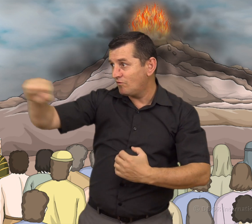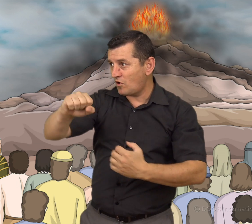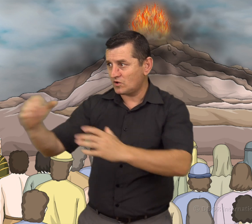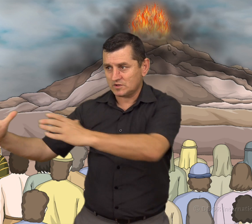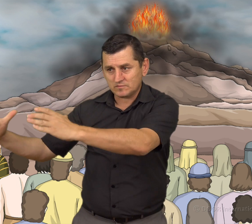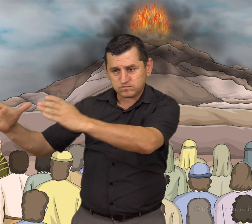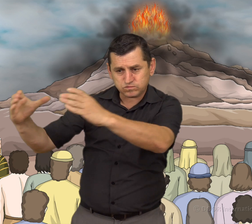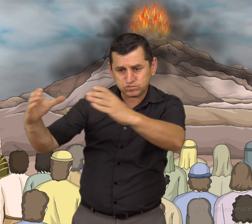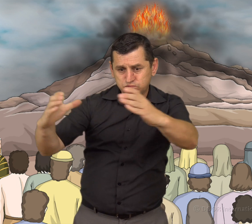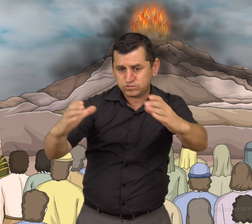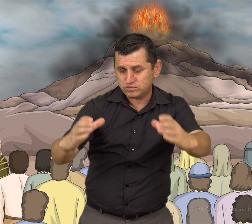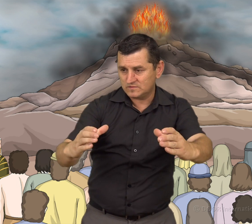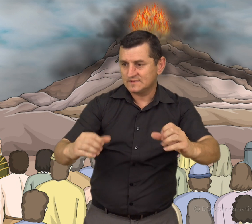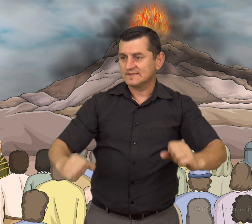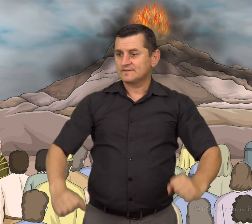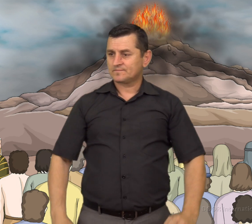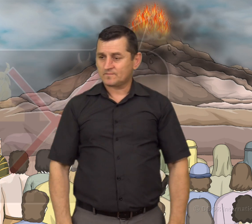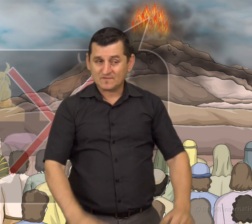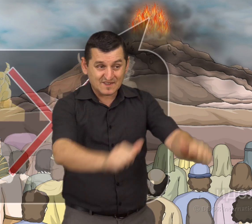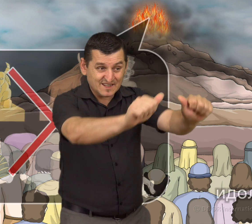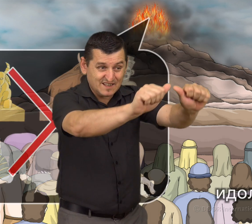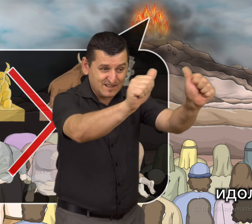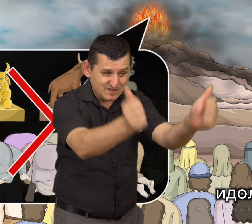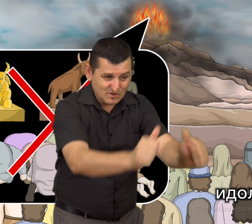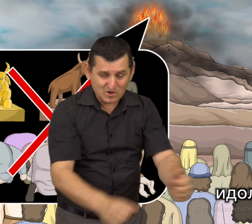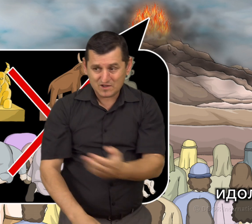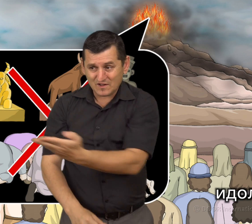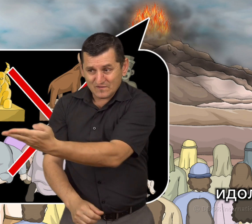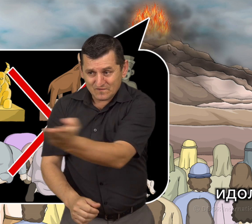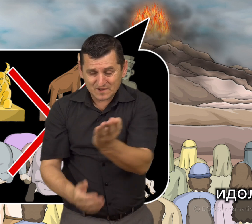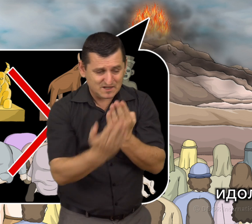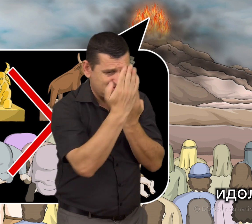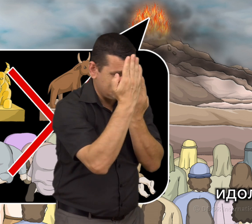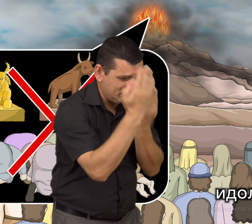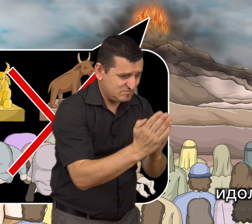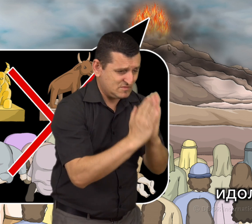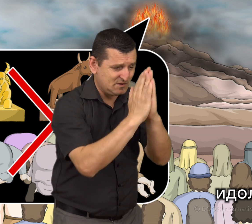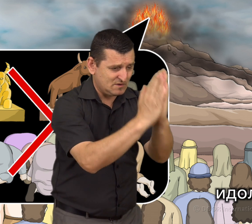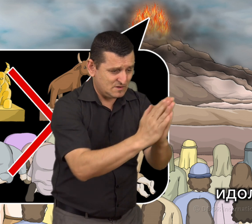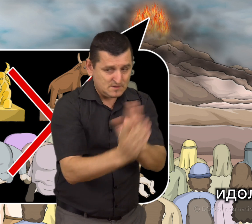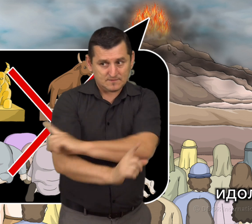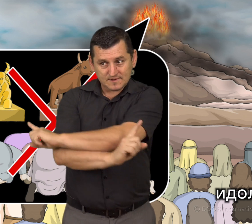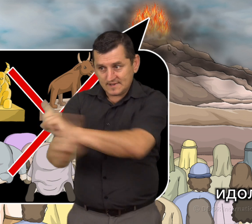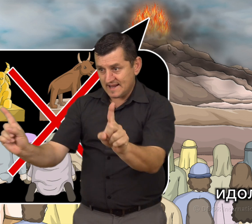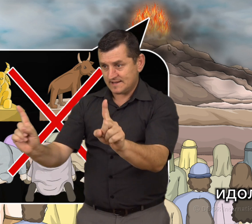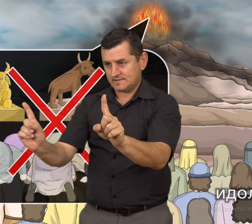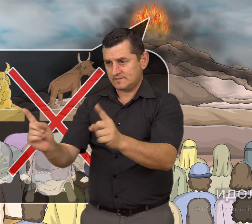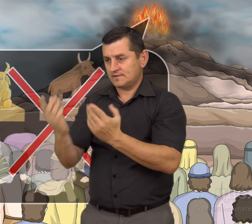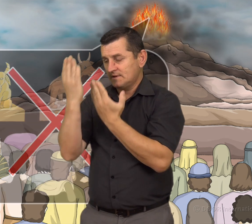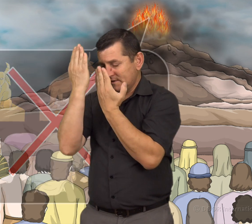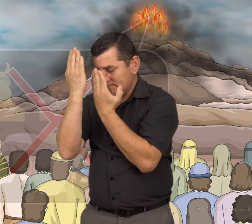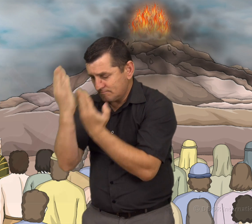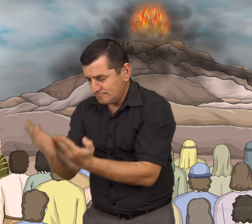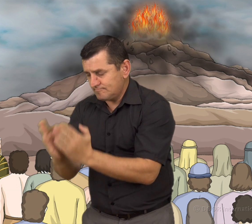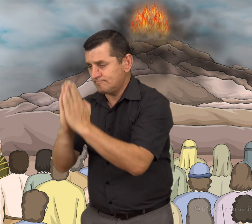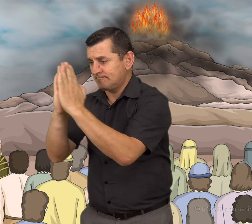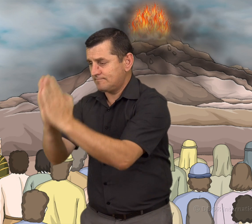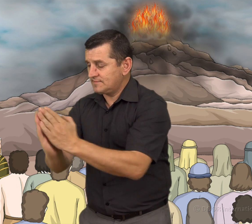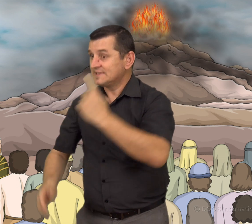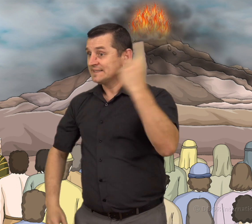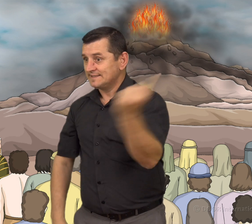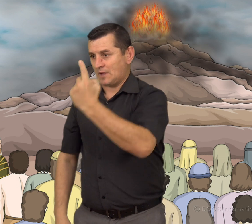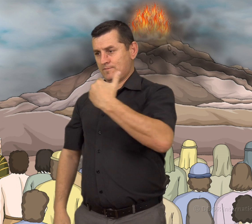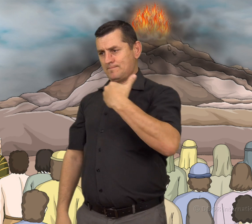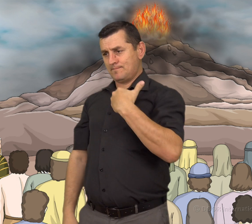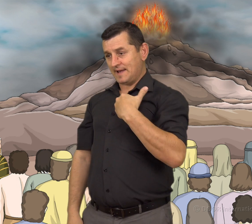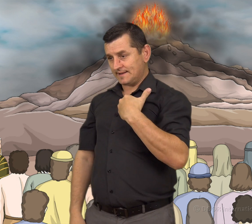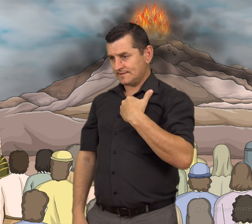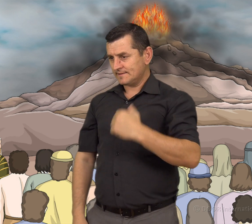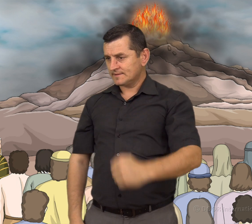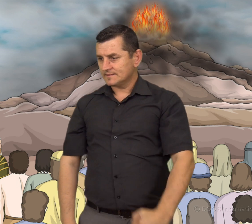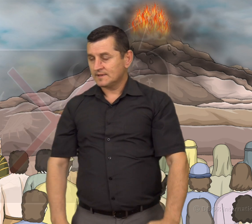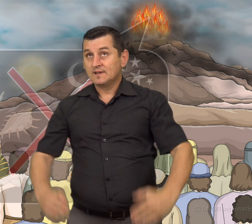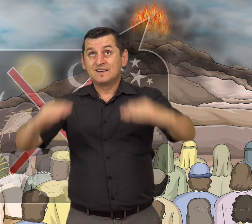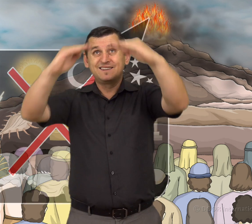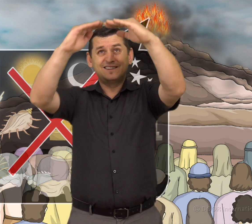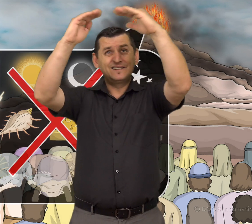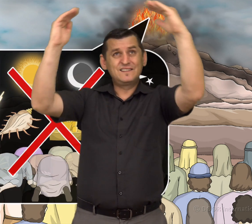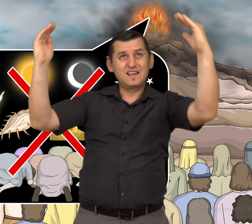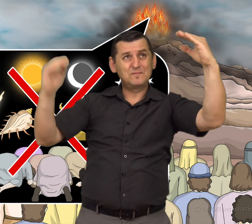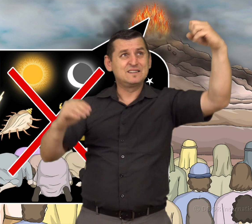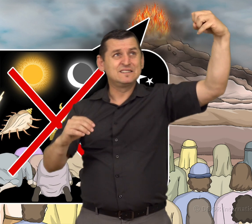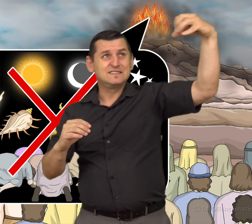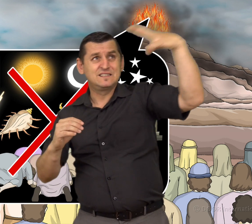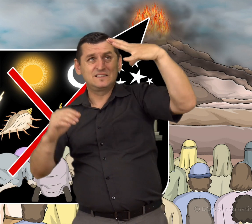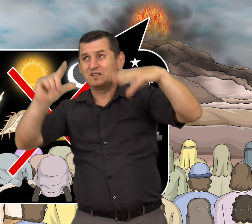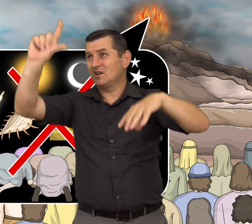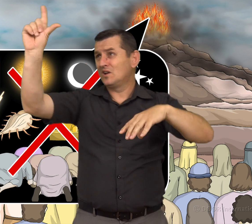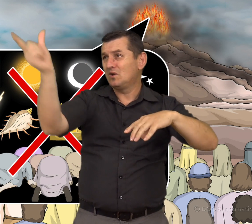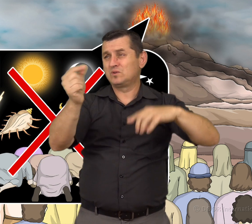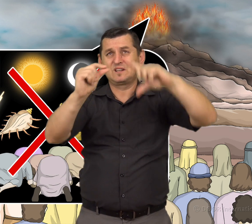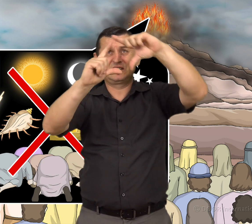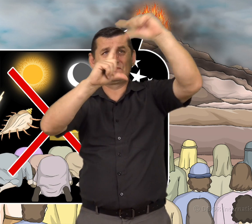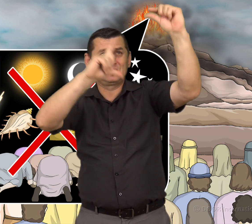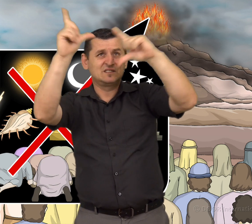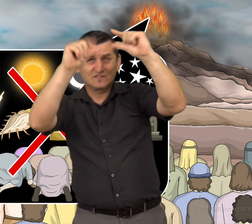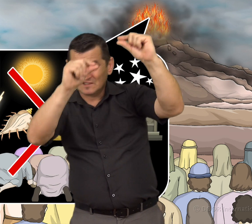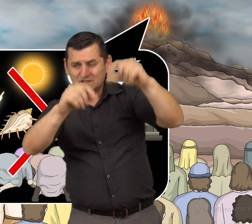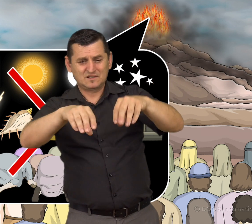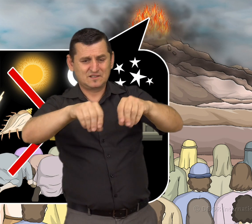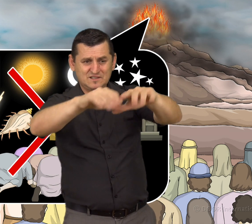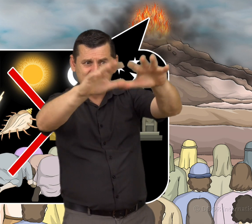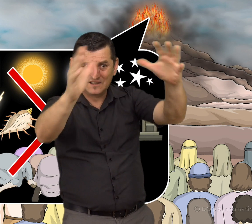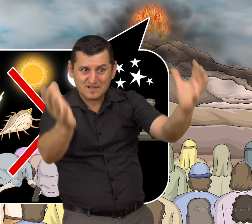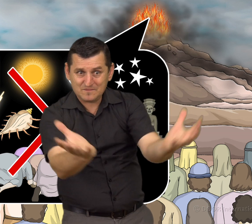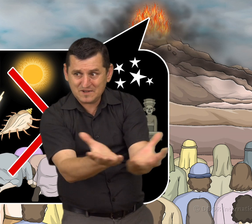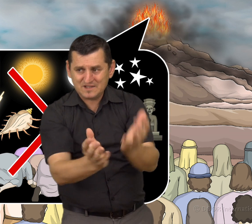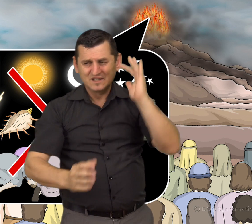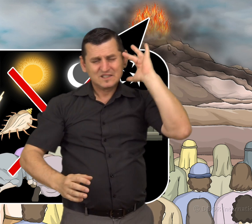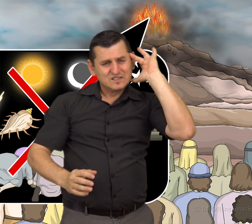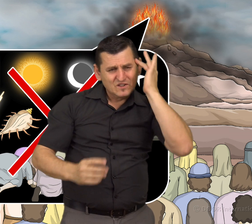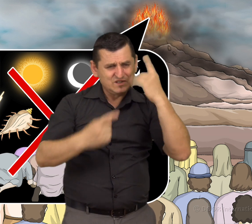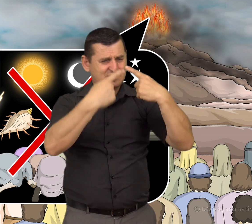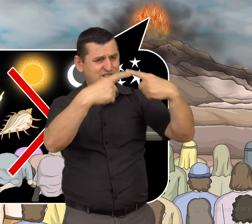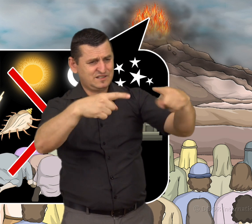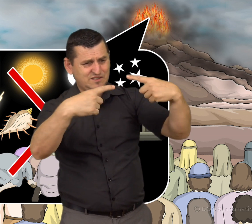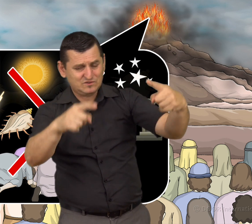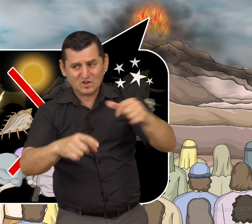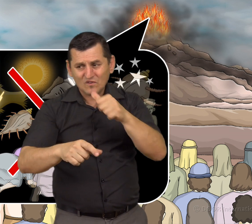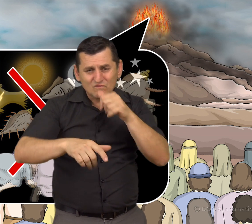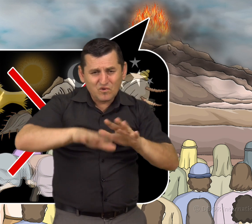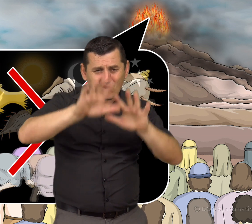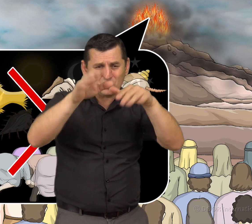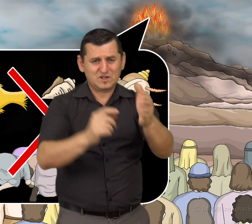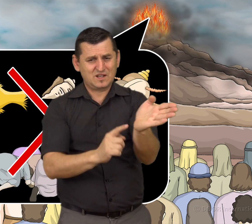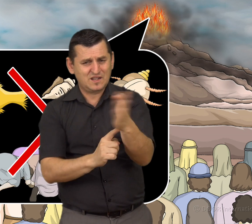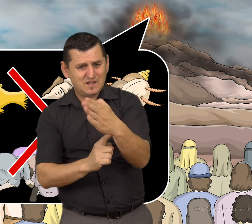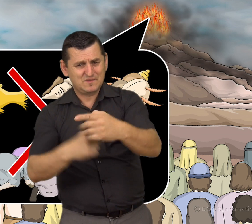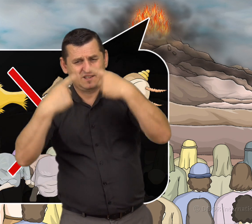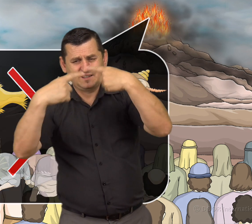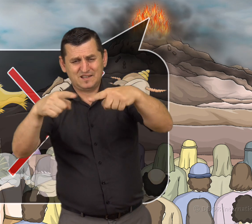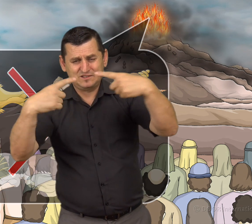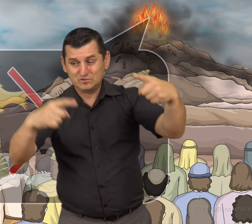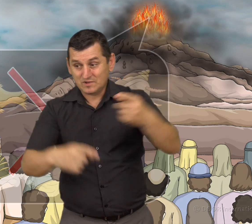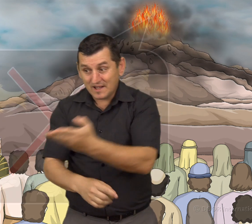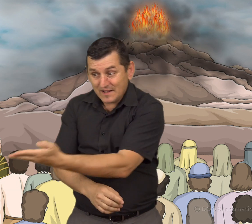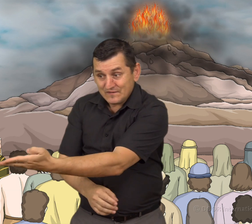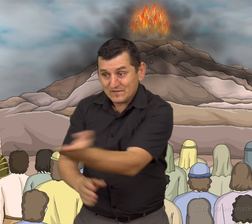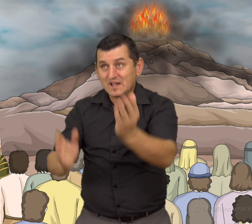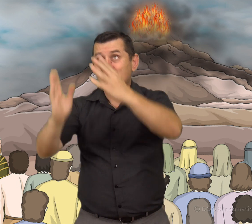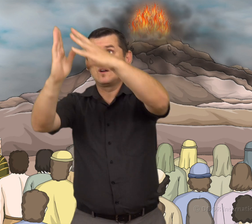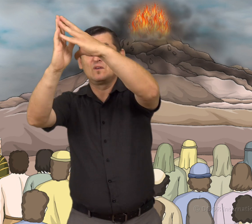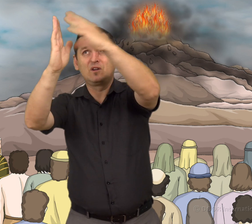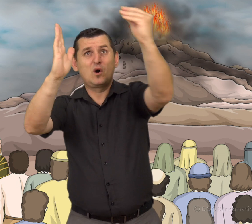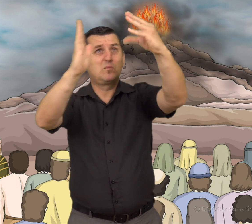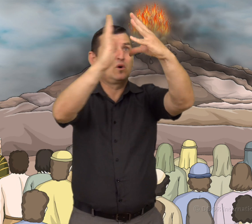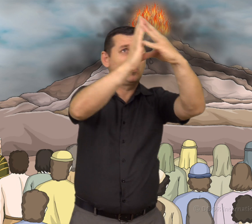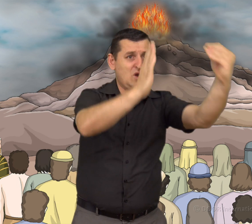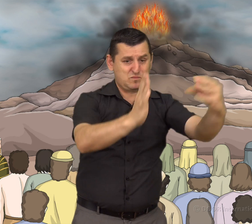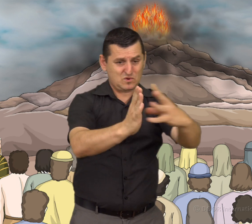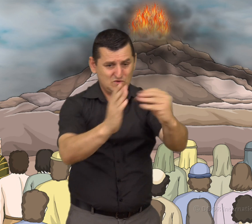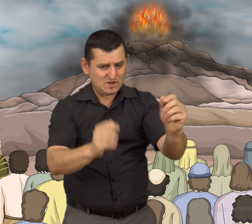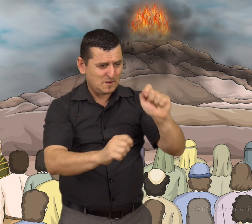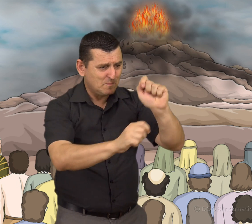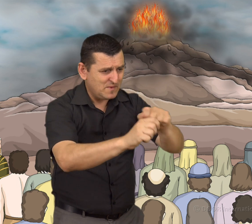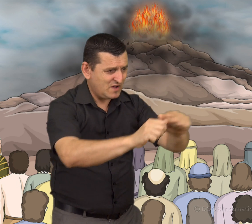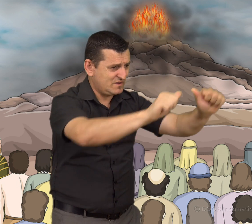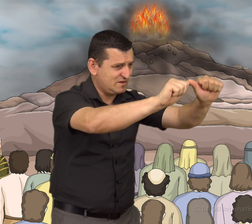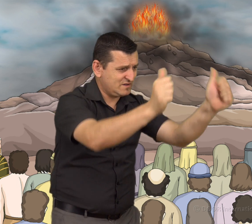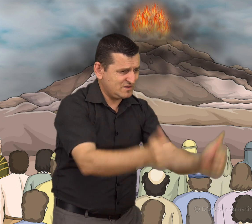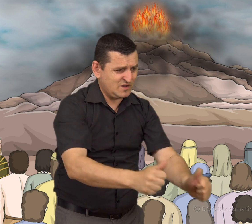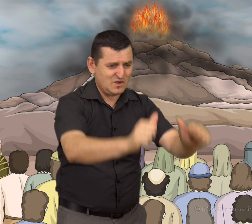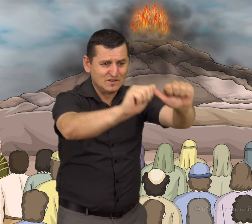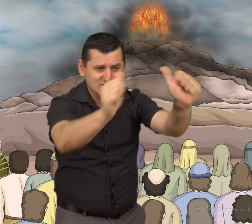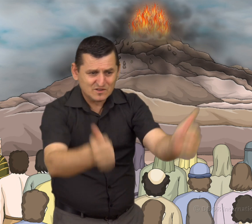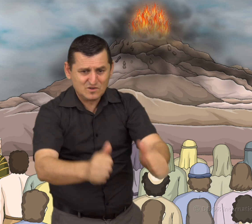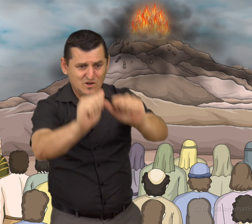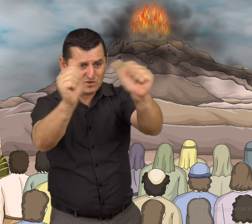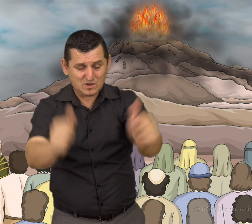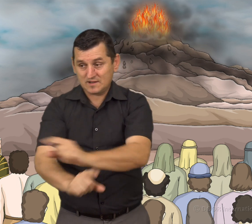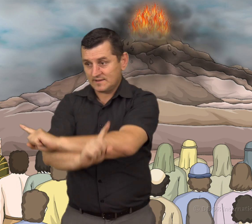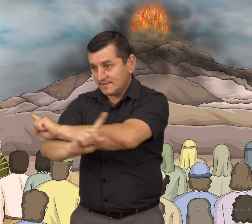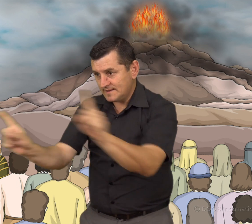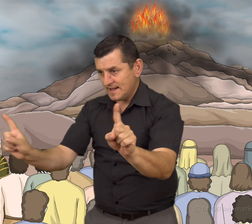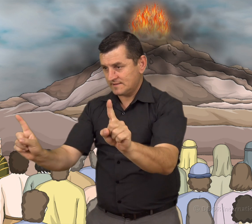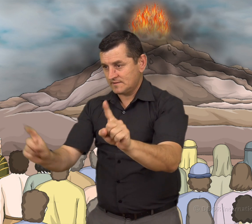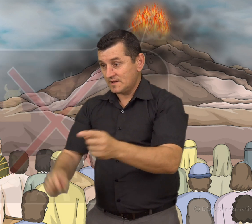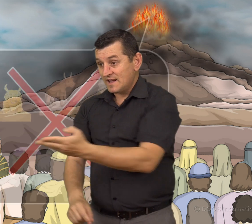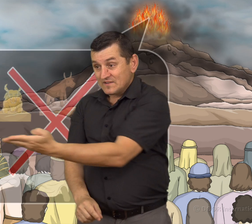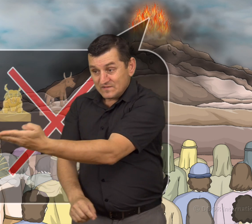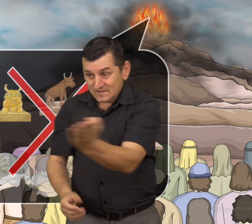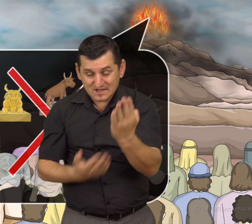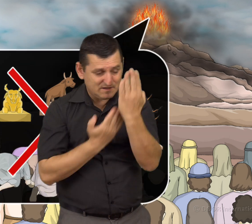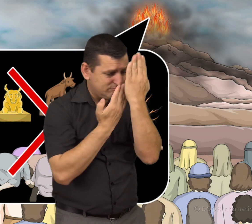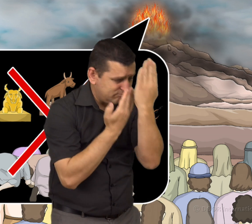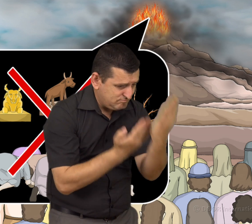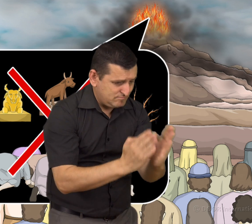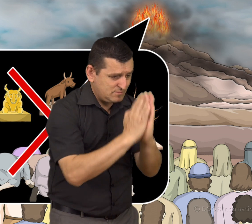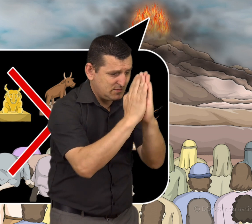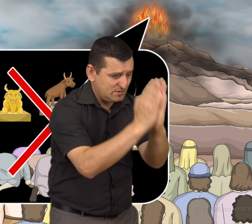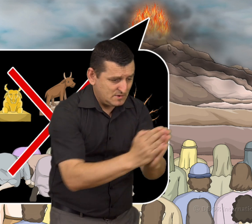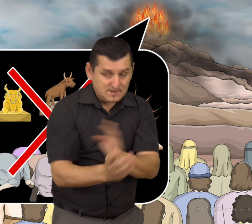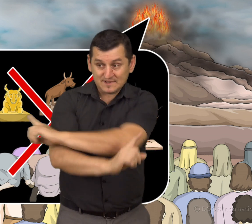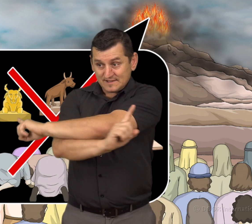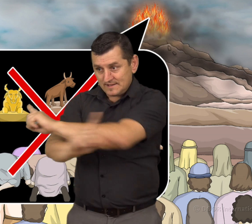You shall not make for yourself an idol in the form of anything in the heavens above, on the earth below, or in the waters beneath.